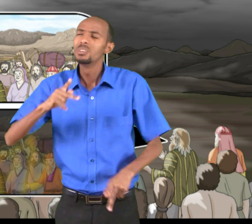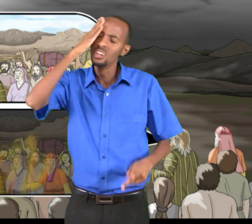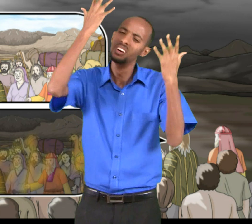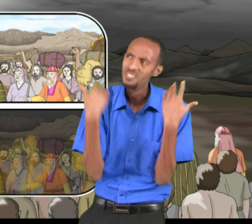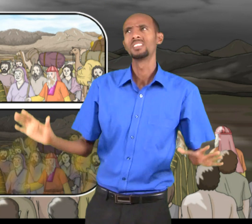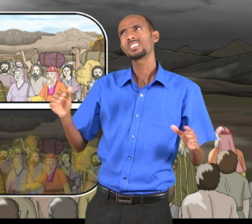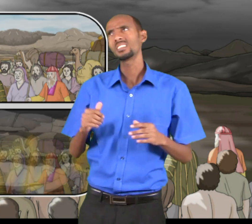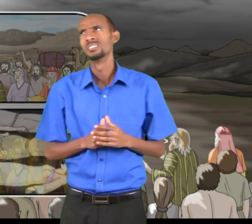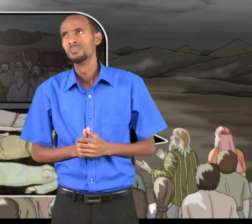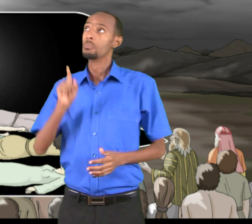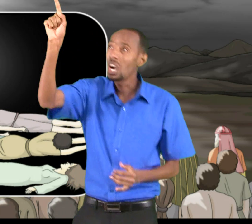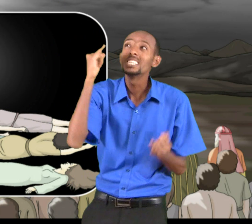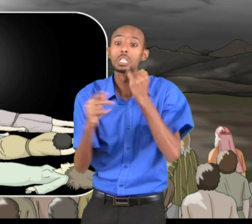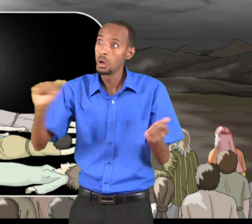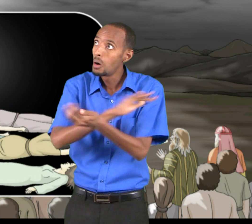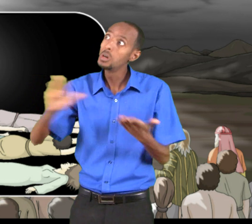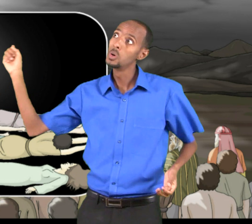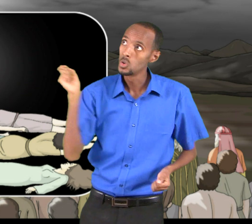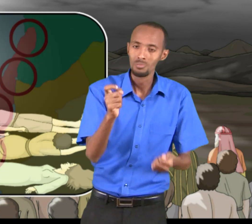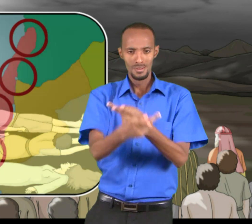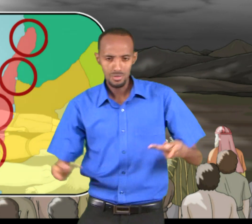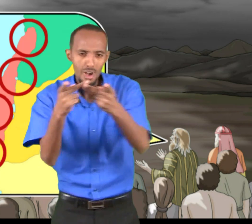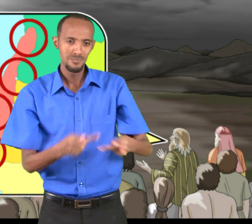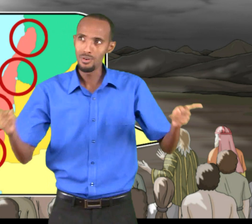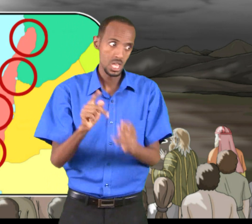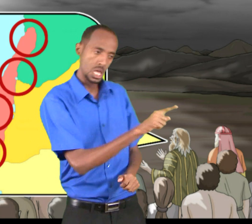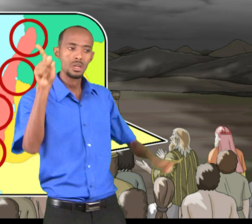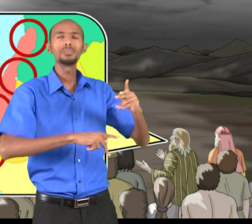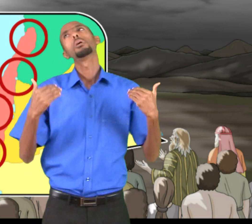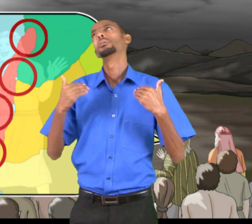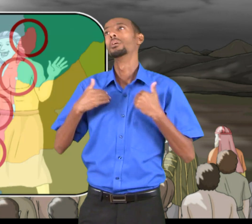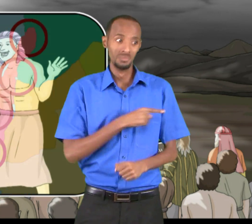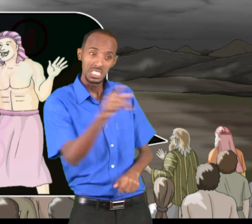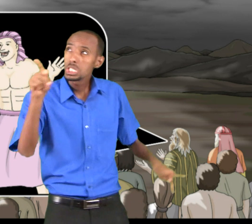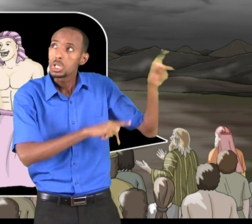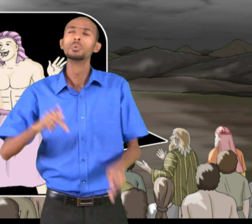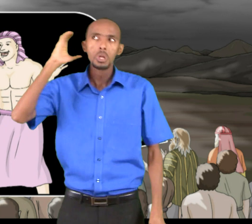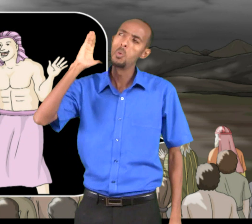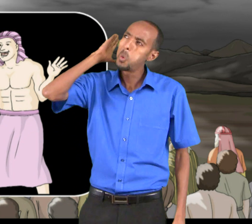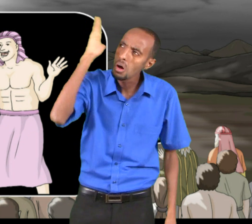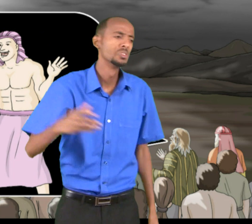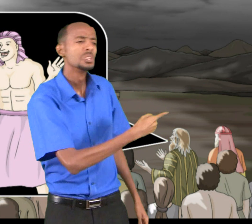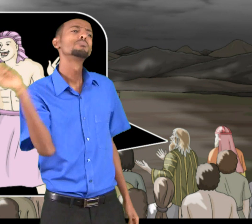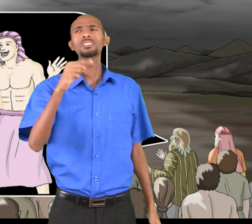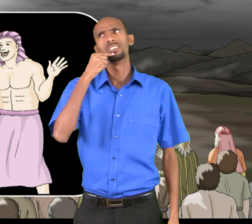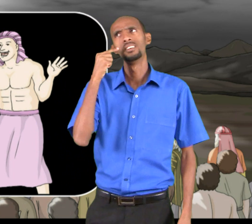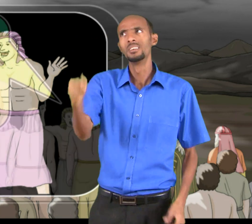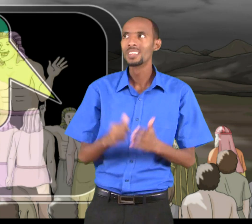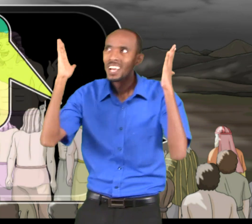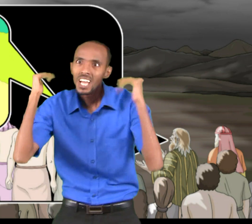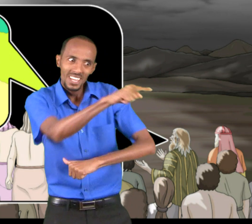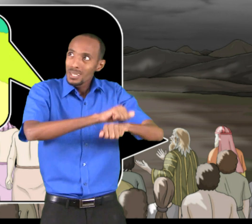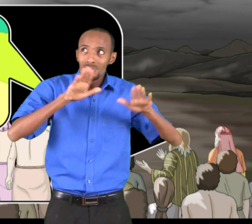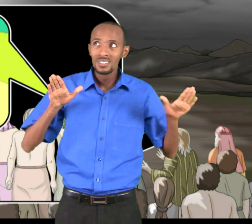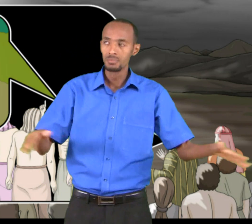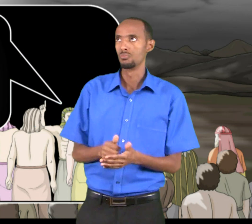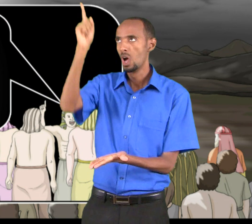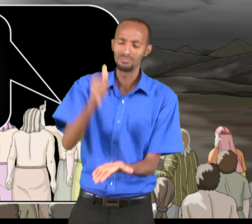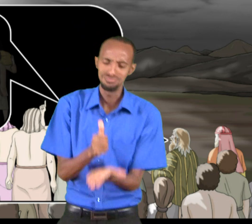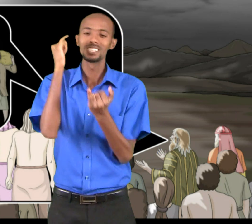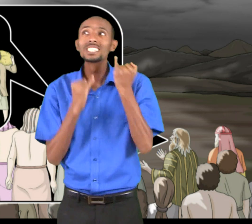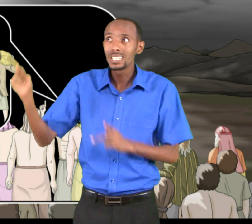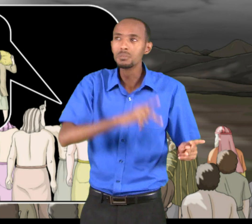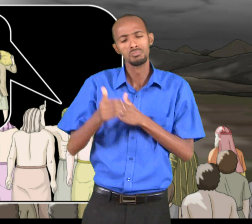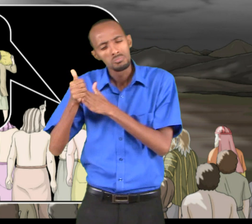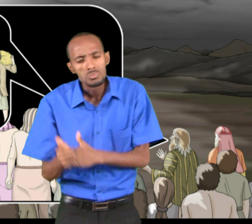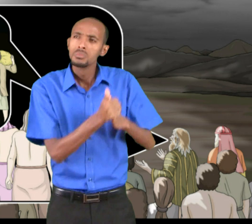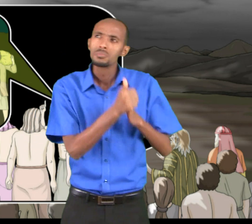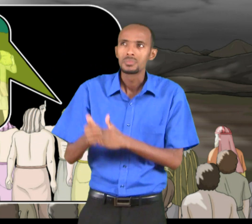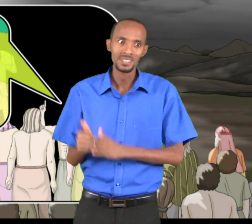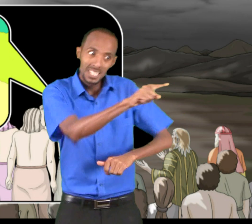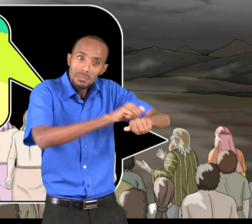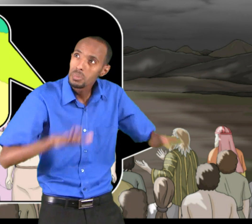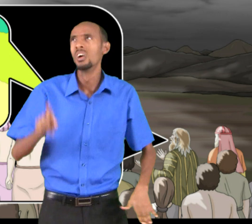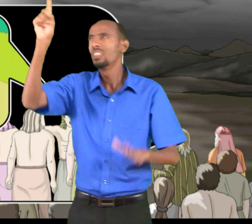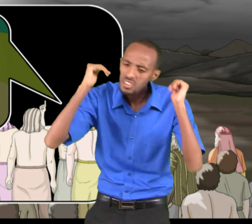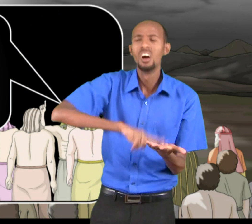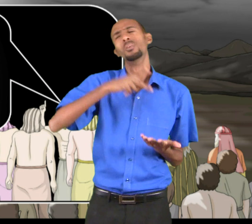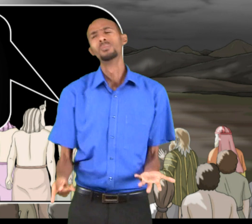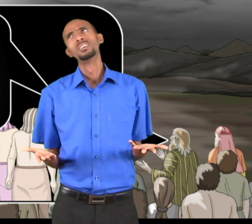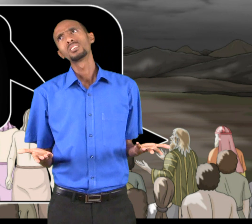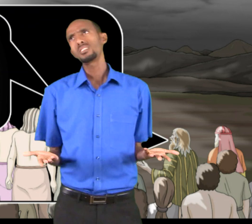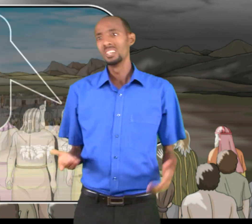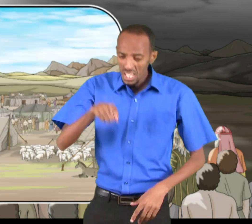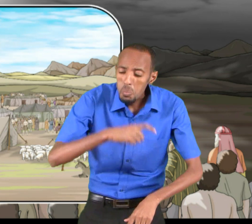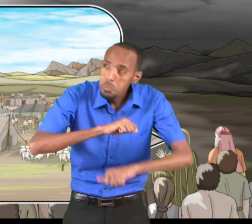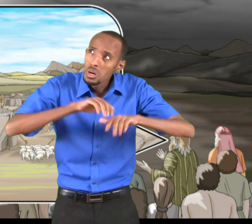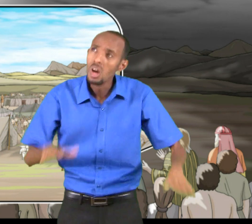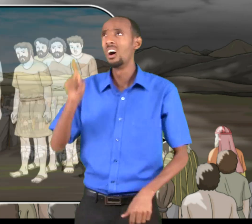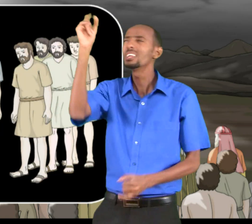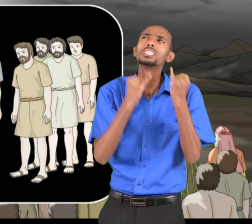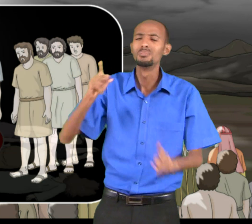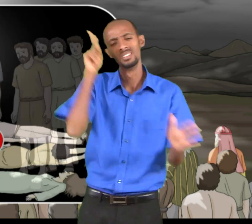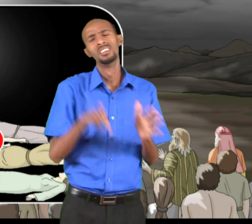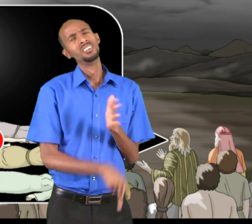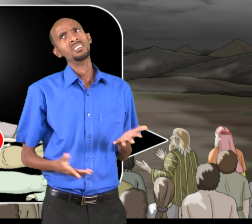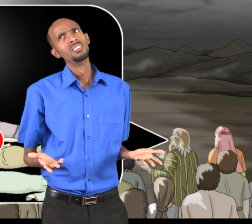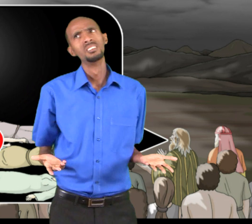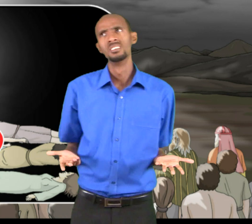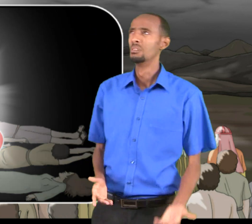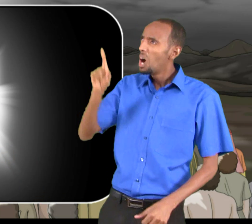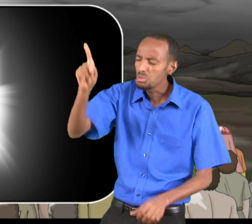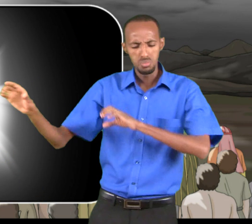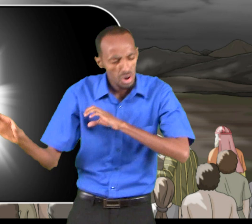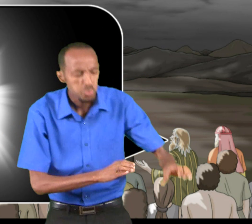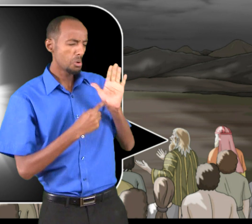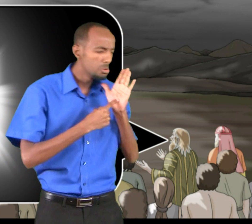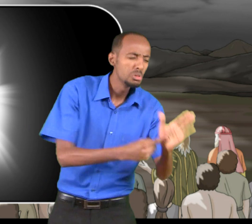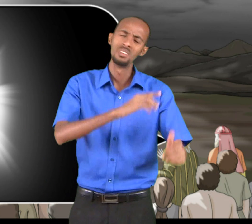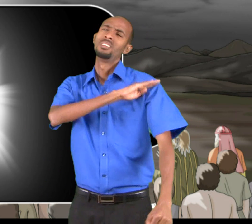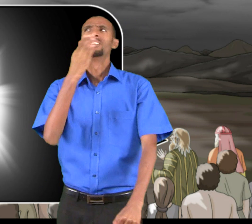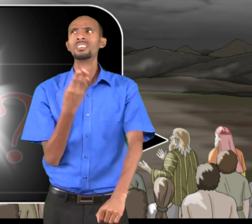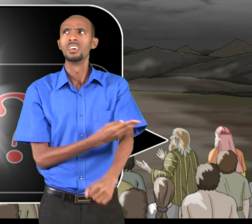If You kill this people as one man, the nations who have heard of Your fame will say, ‘Because the LORD was unable to bring this people into the land He swore to give them, He has slaughtered them in the wilderness.’